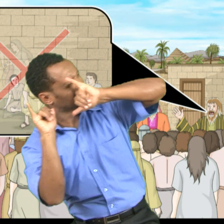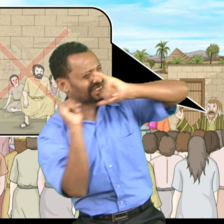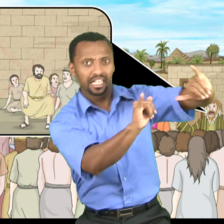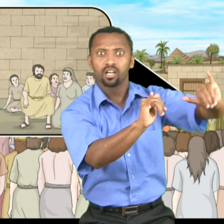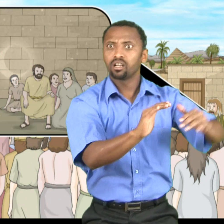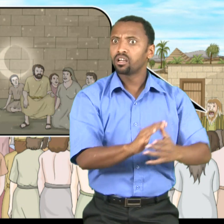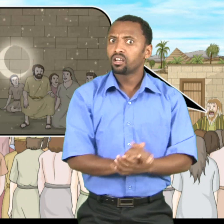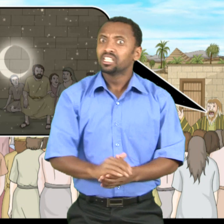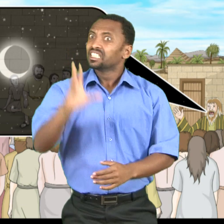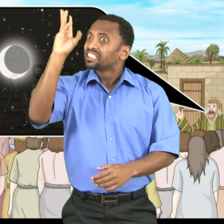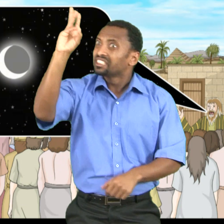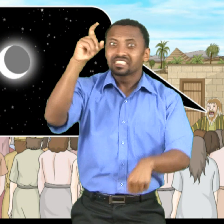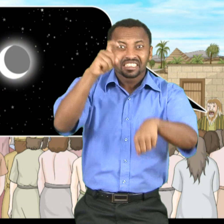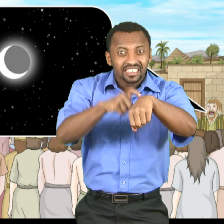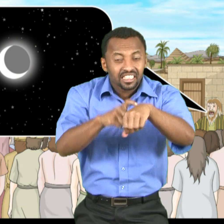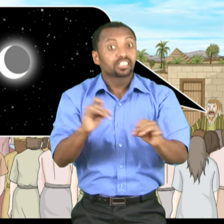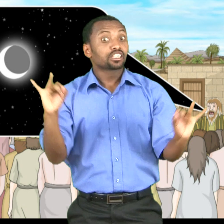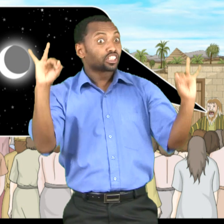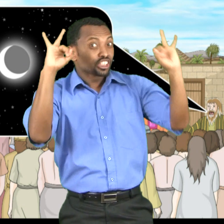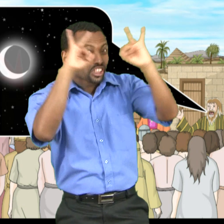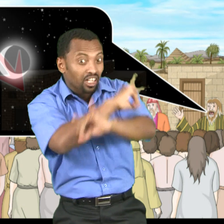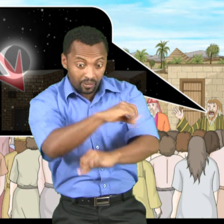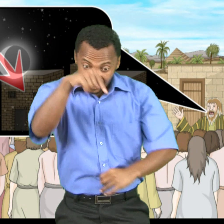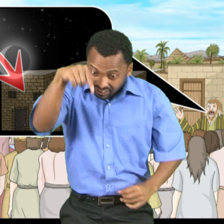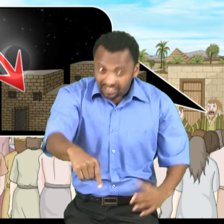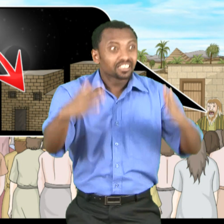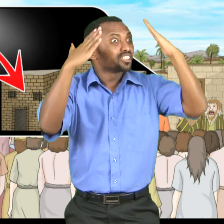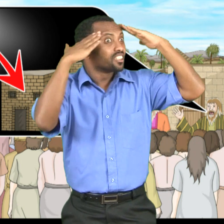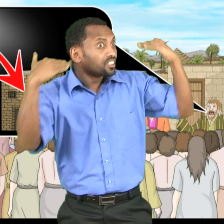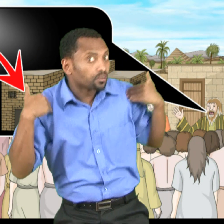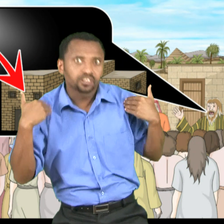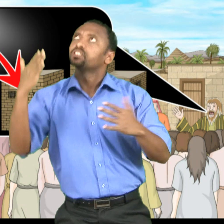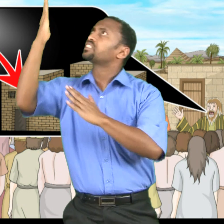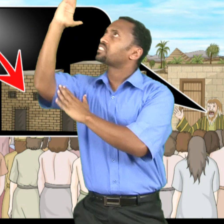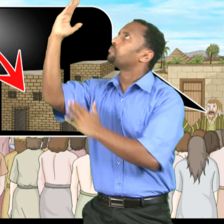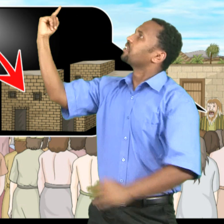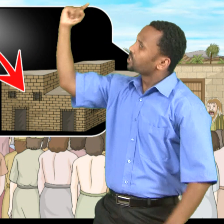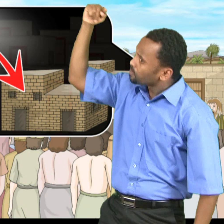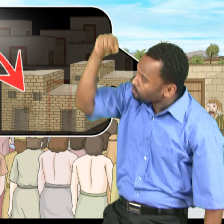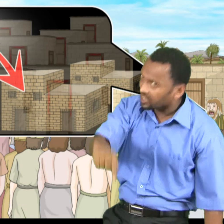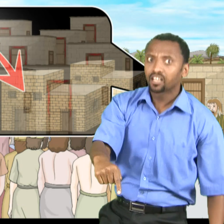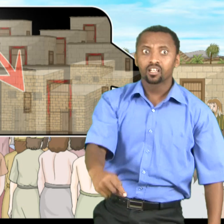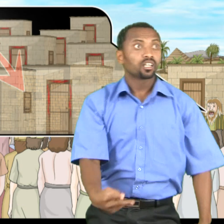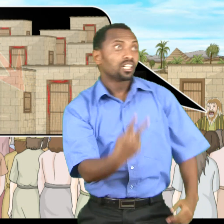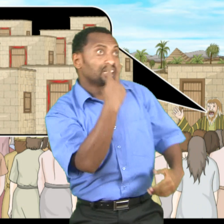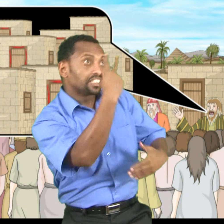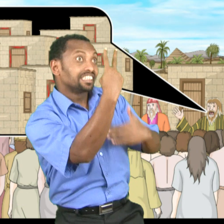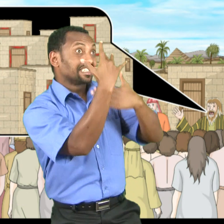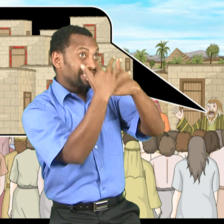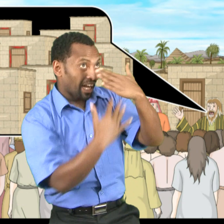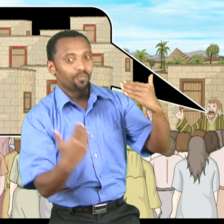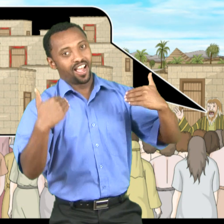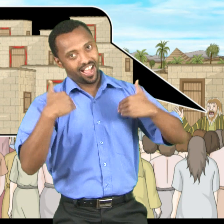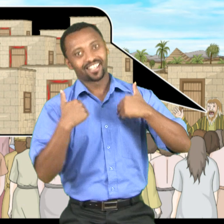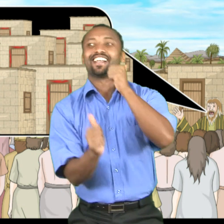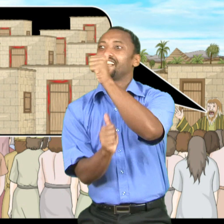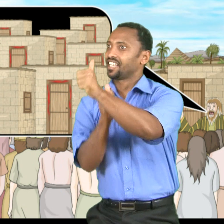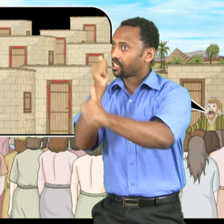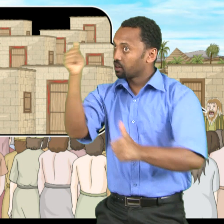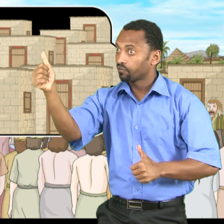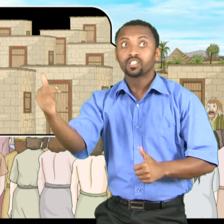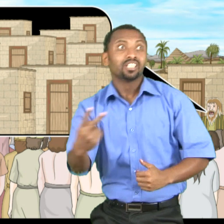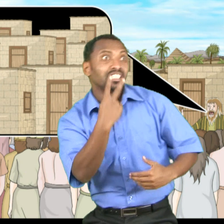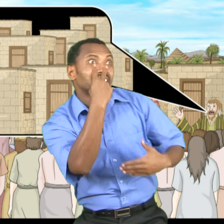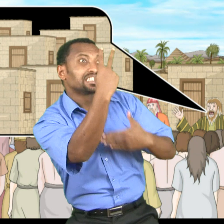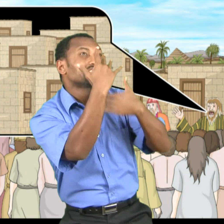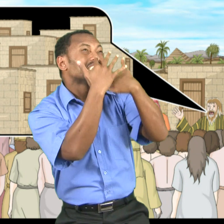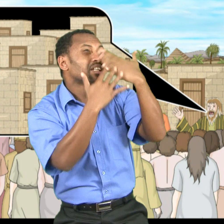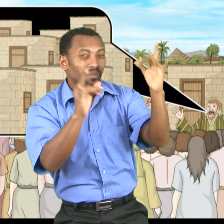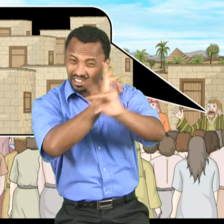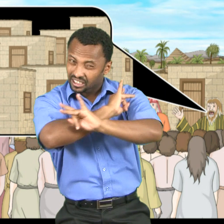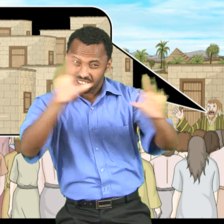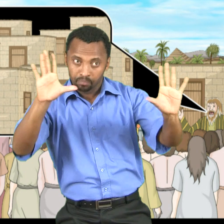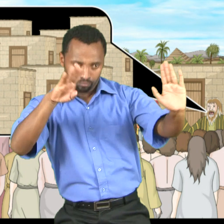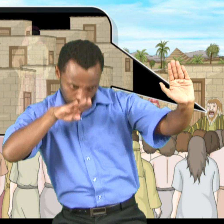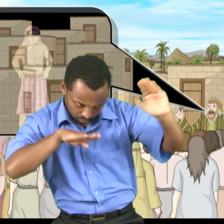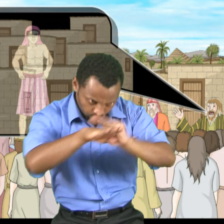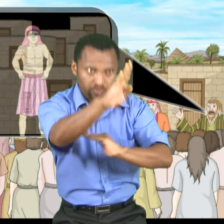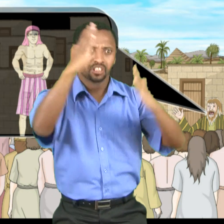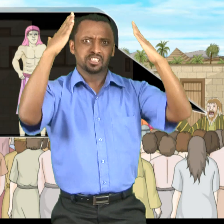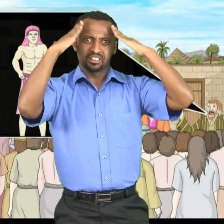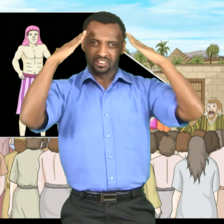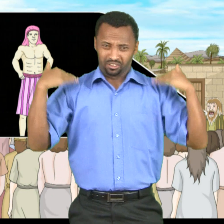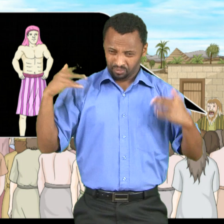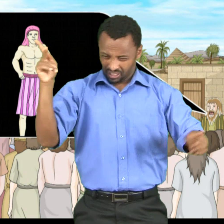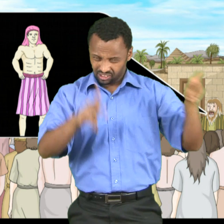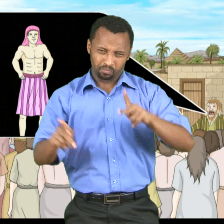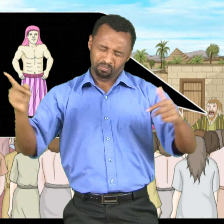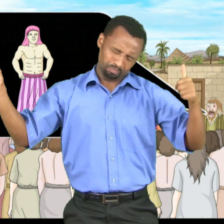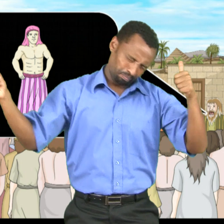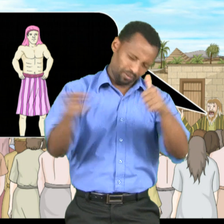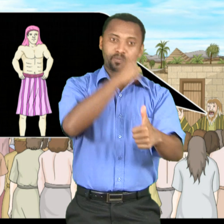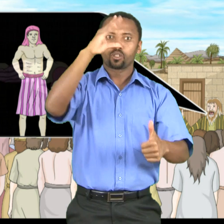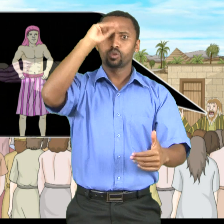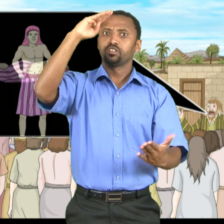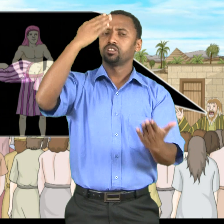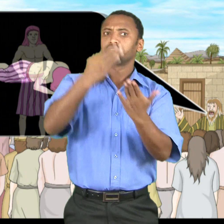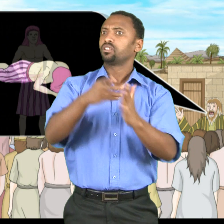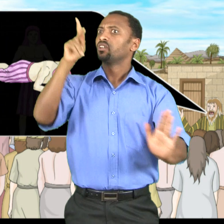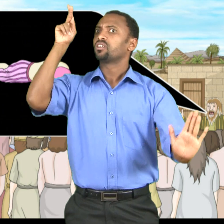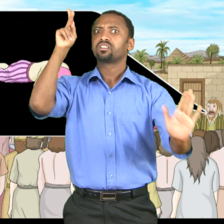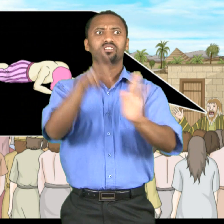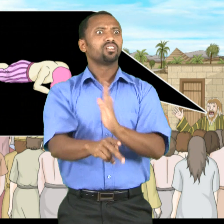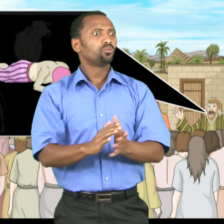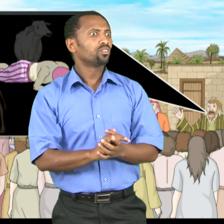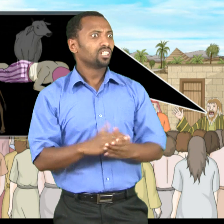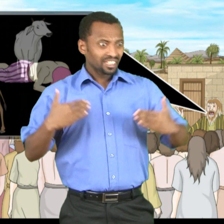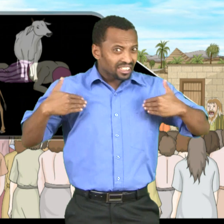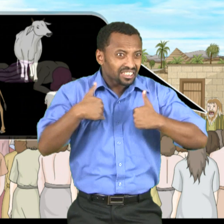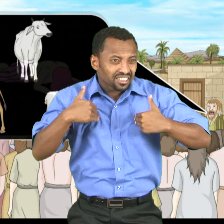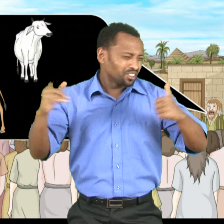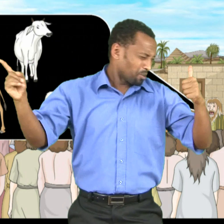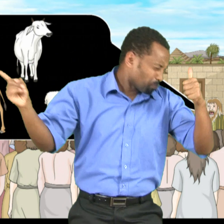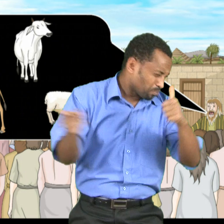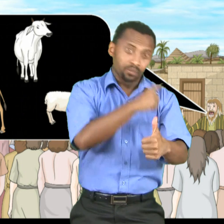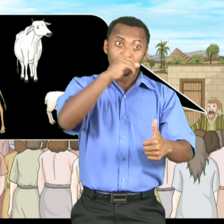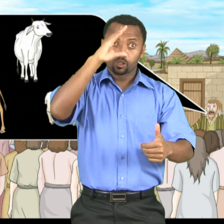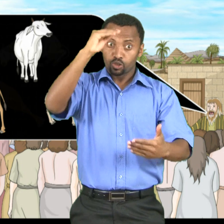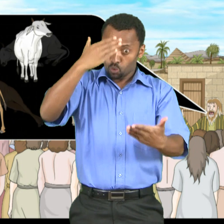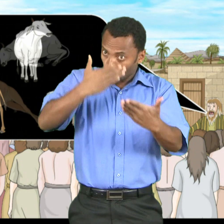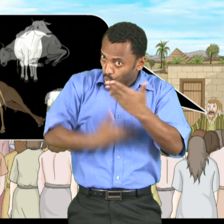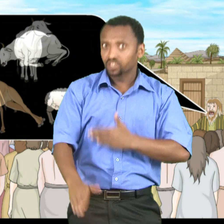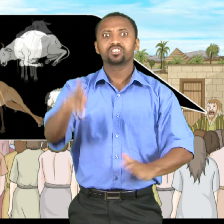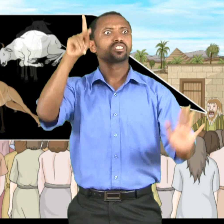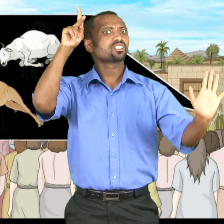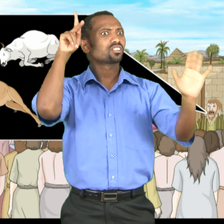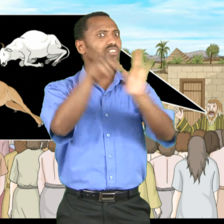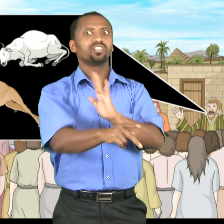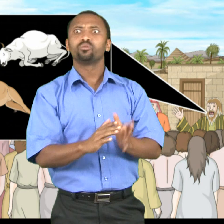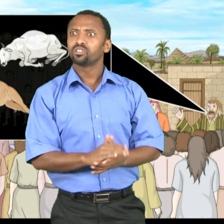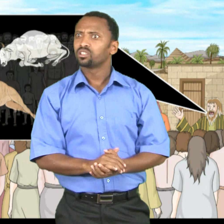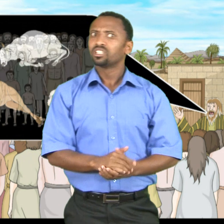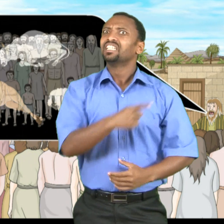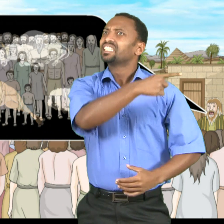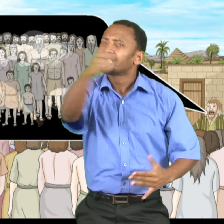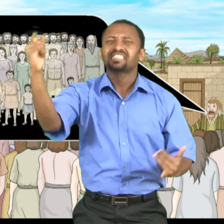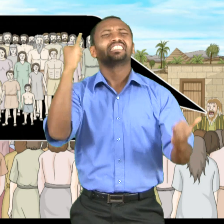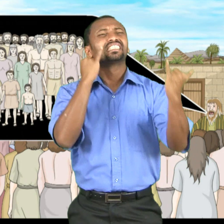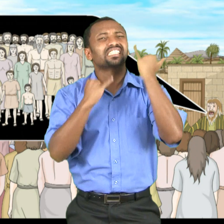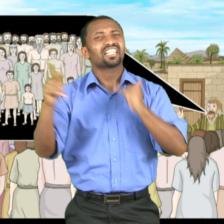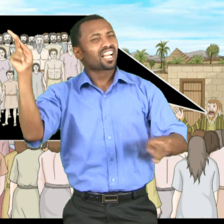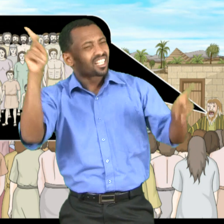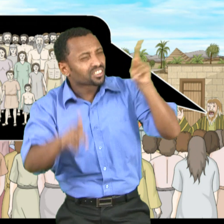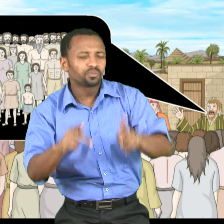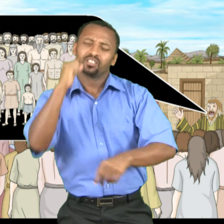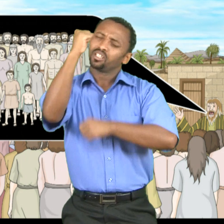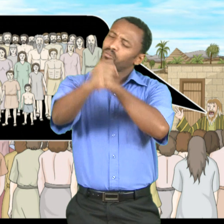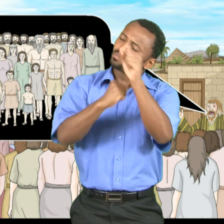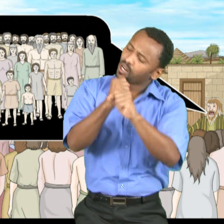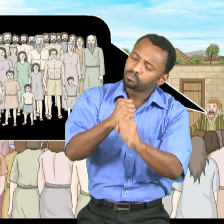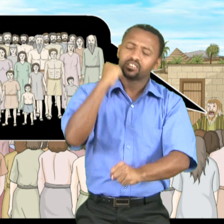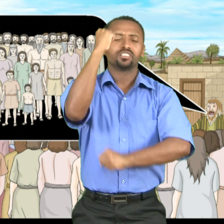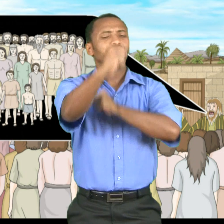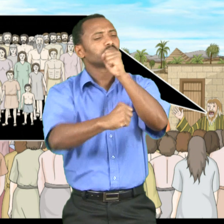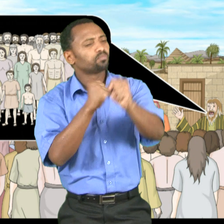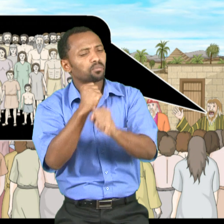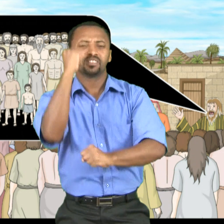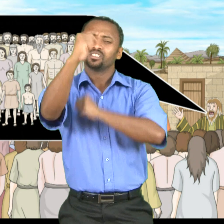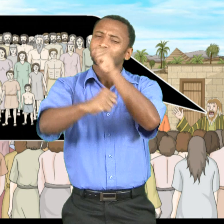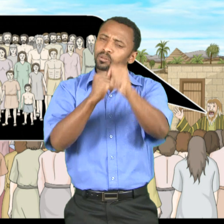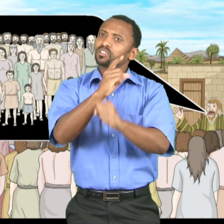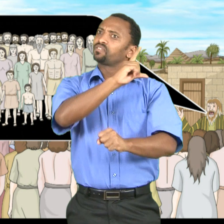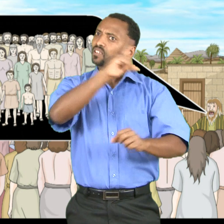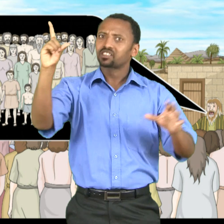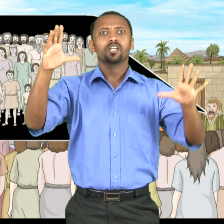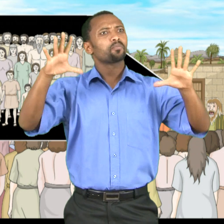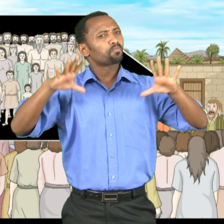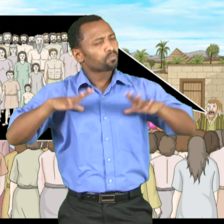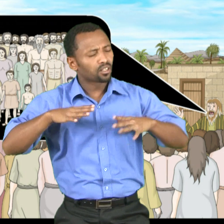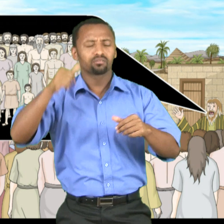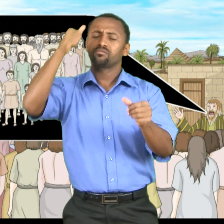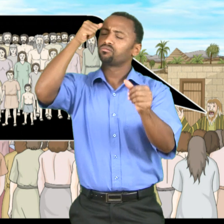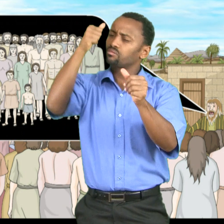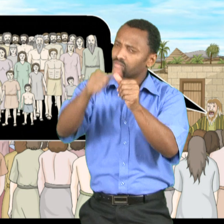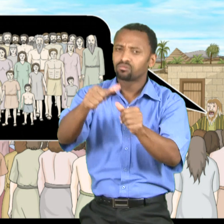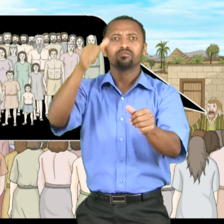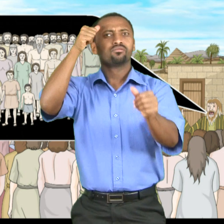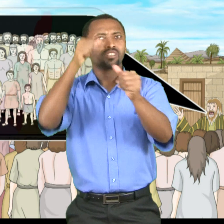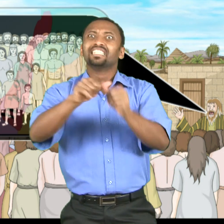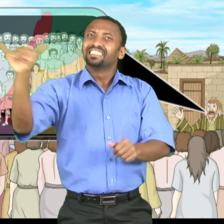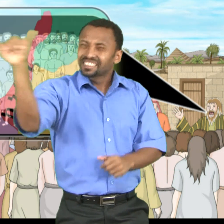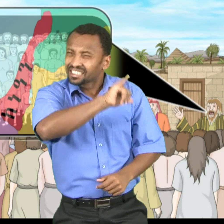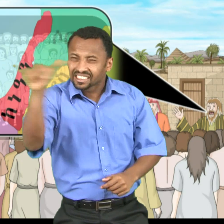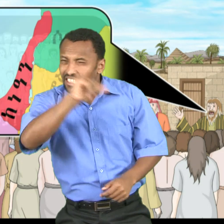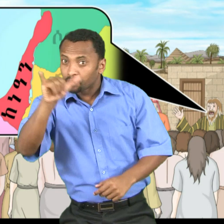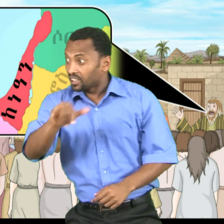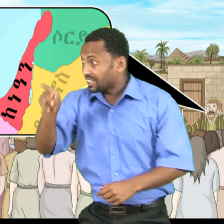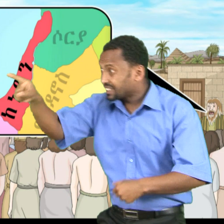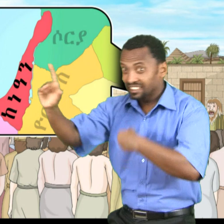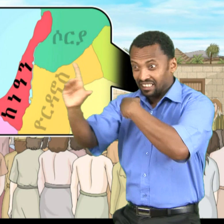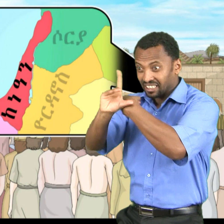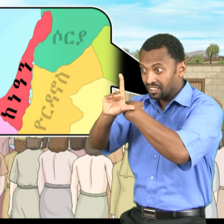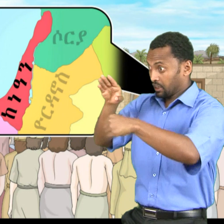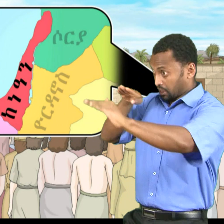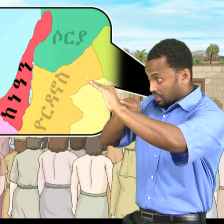When the LORD passes through to strike down the Egyptians, He will see the blood on the top and sides of the doorframe and will pass over that doorway; so He will not allow the destroyer to enter your houses and strike you down. And you are to keep this command as a permanent statute for you and your descendants.